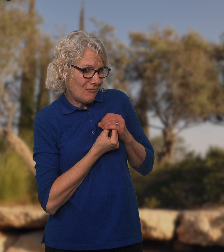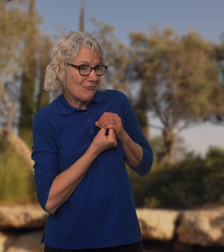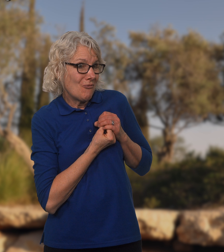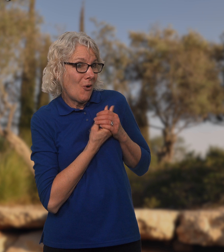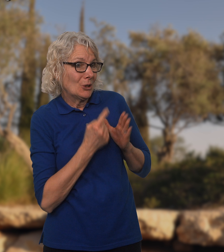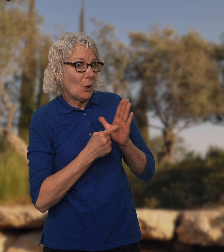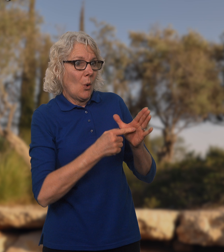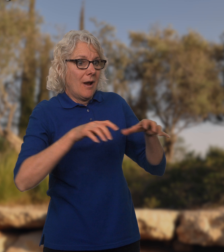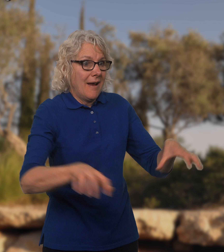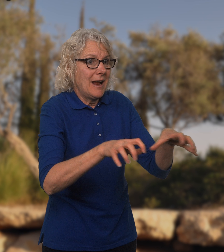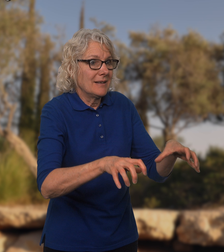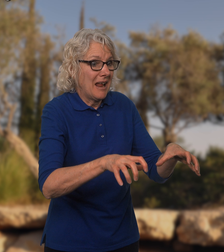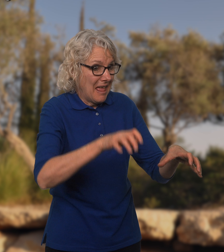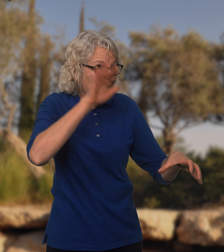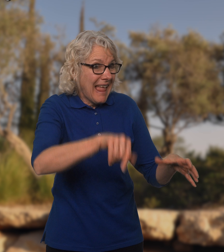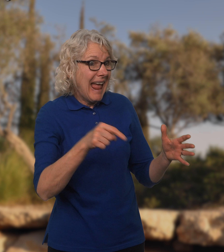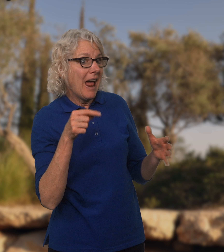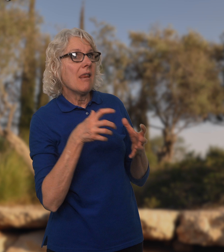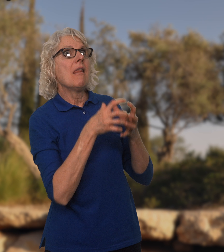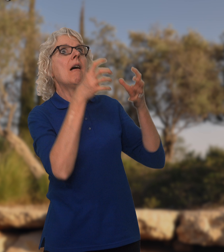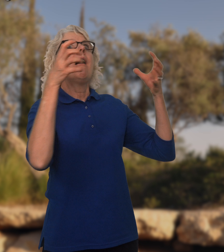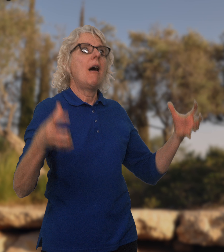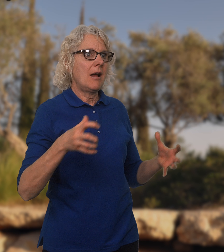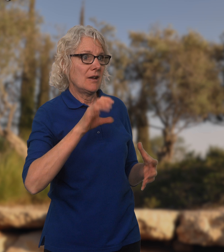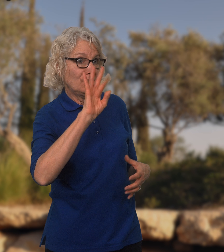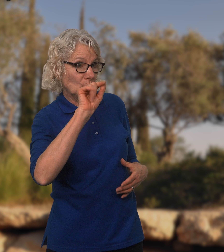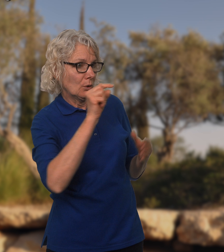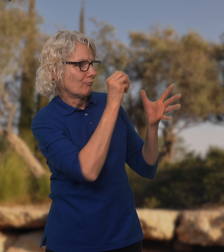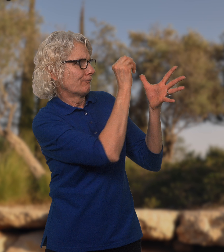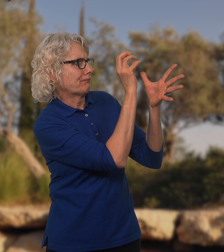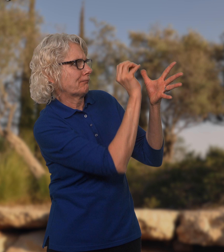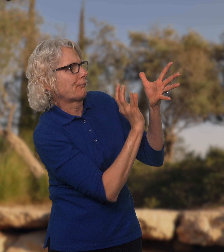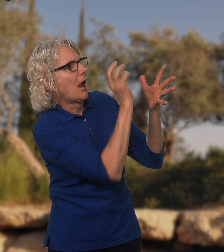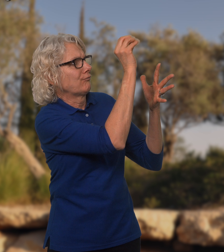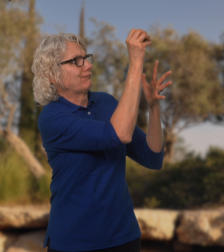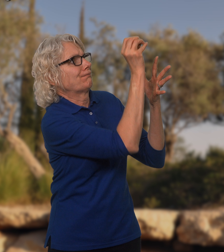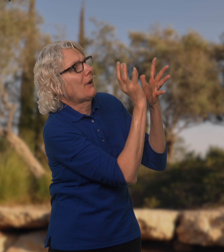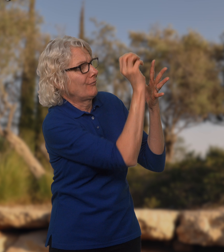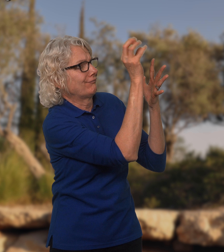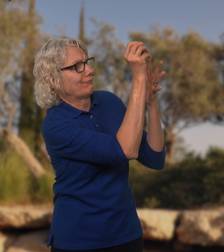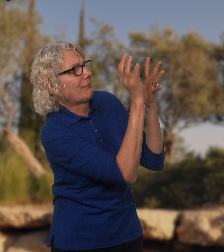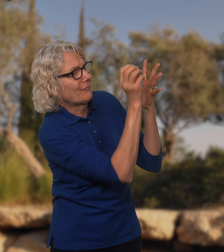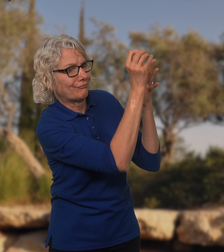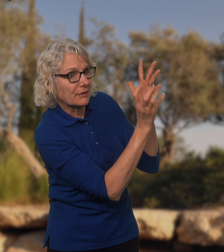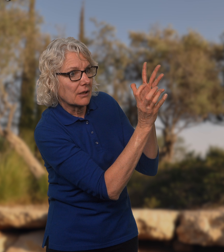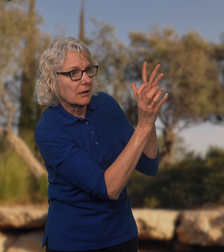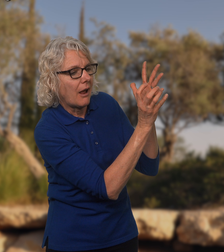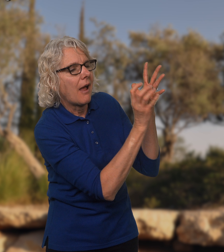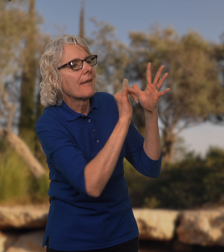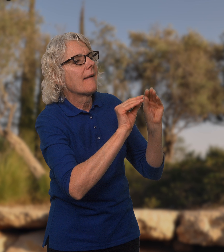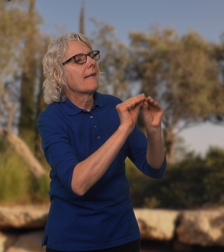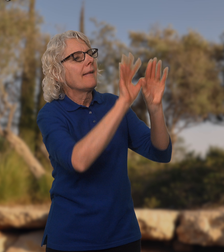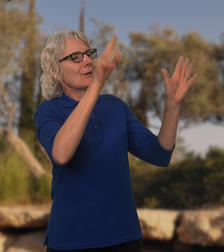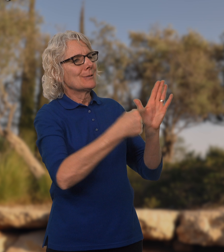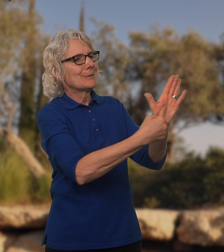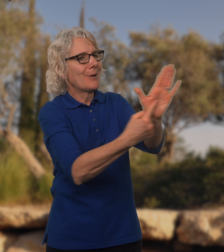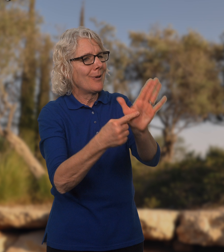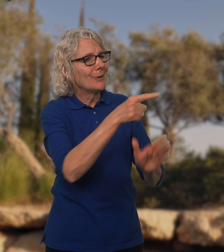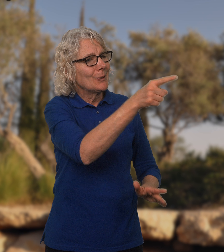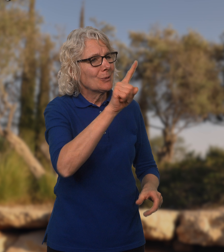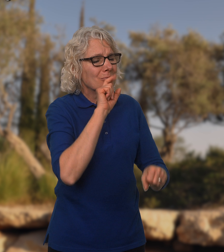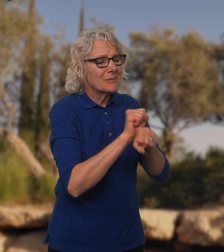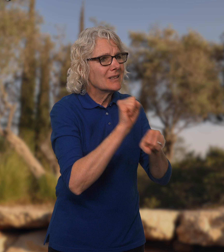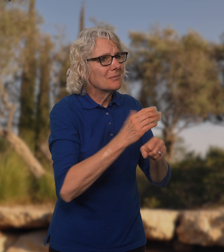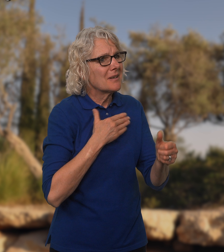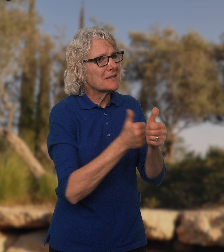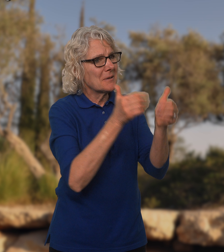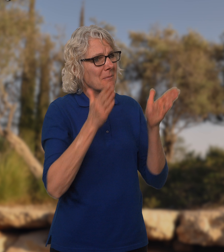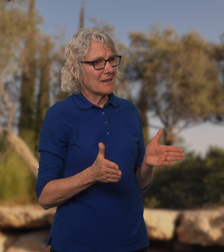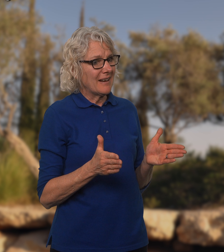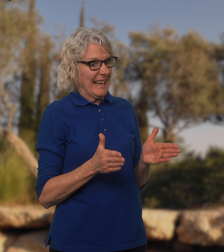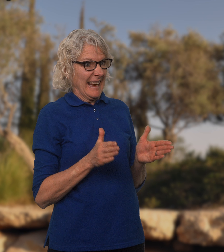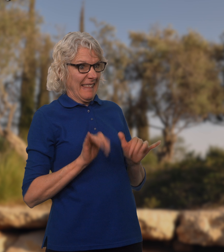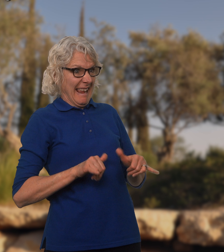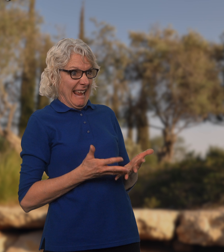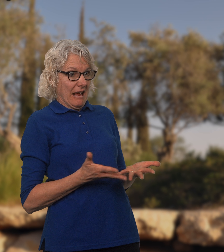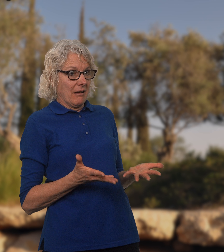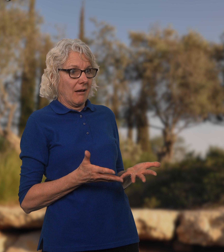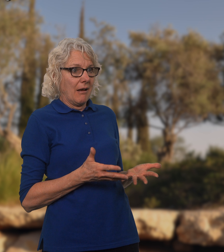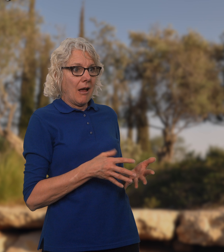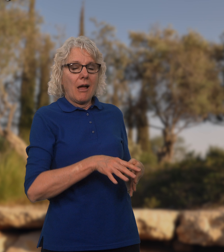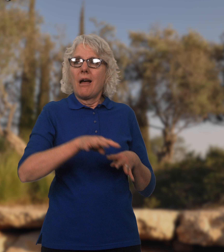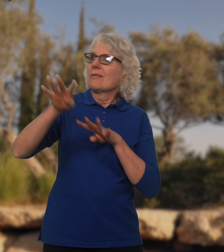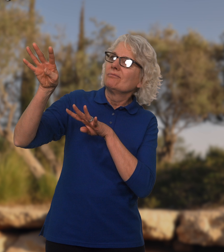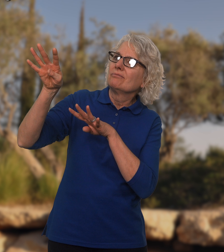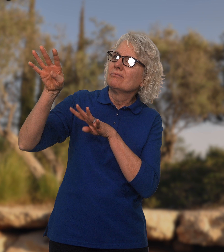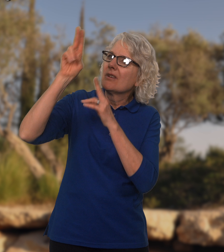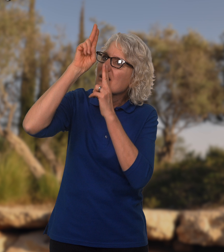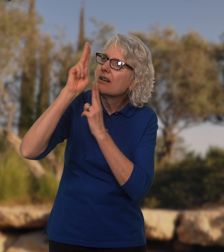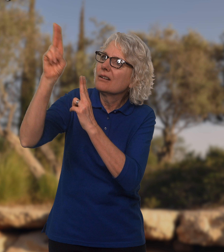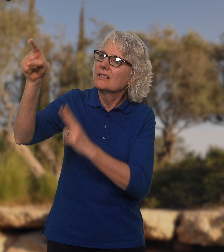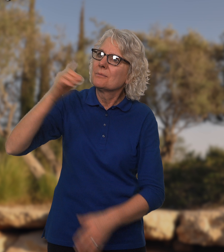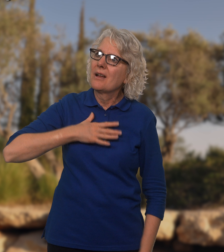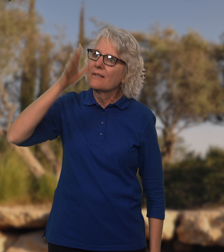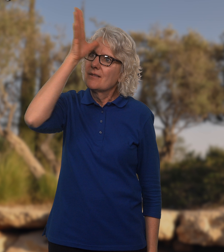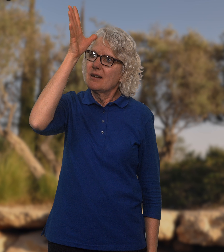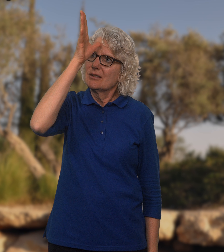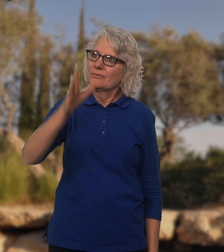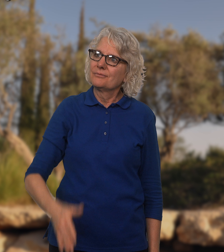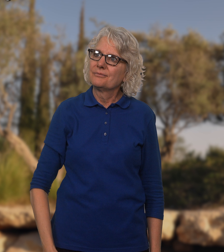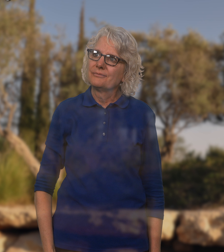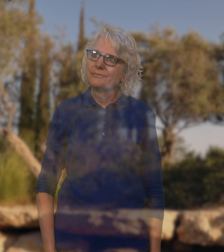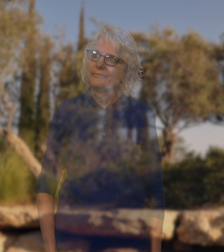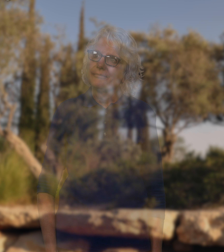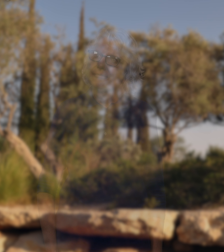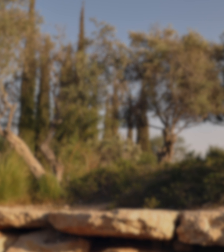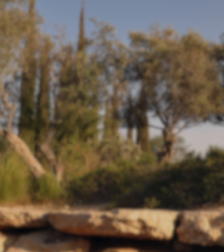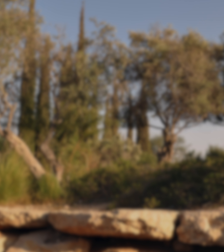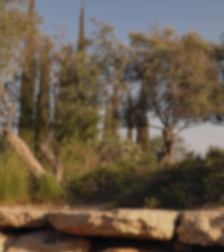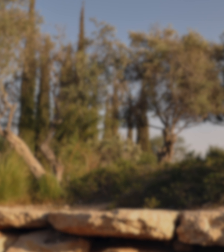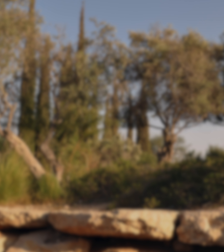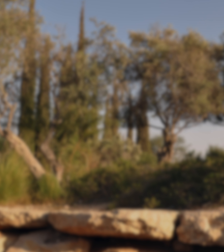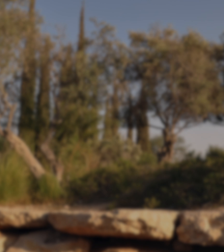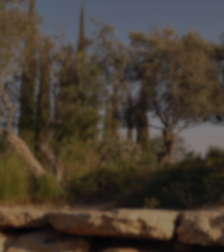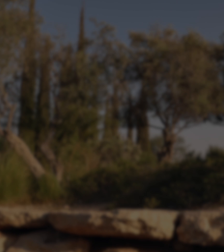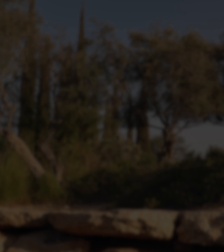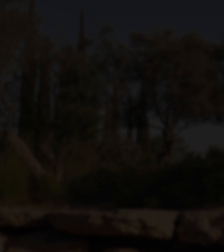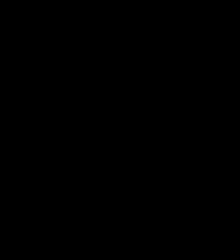This is to My Father’s glory, that you bear much fruit, proving yourselves to be My disciples.